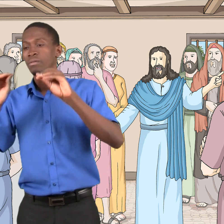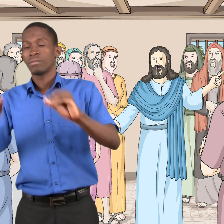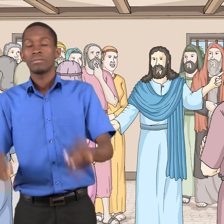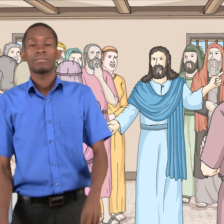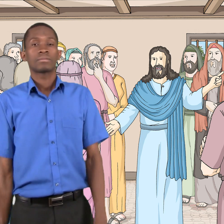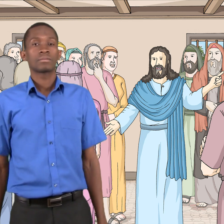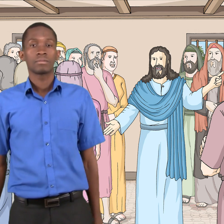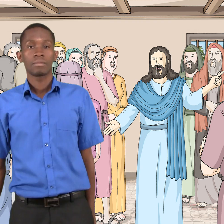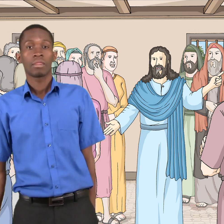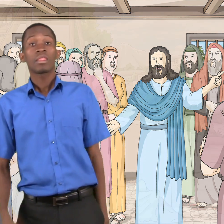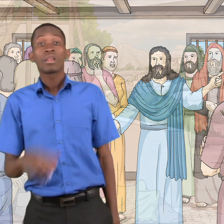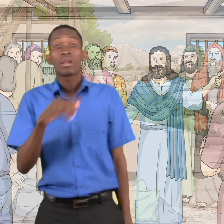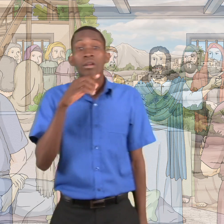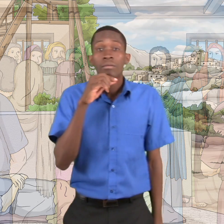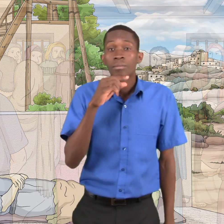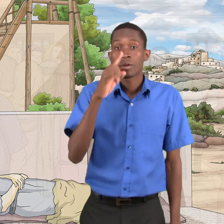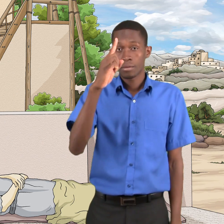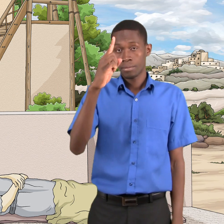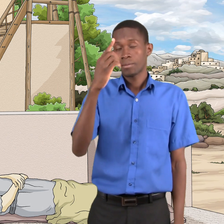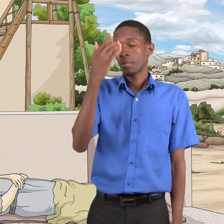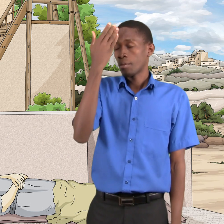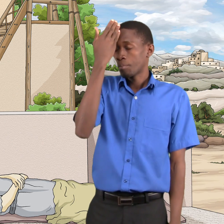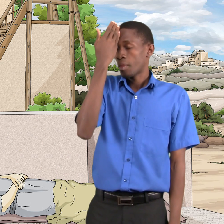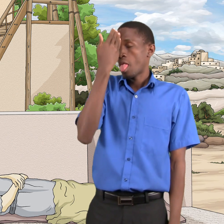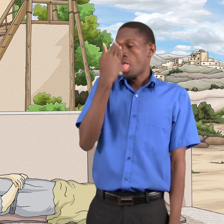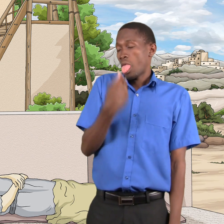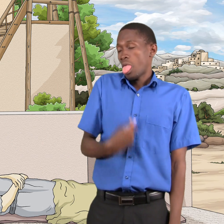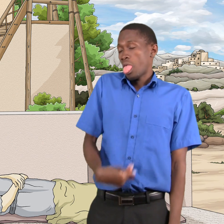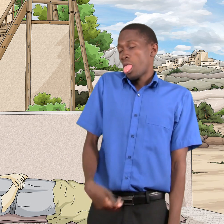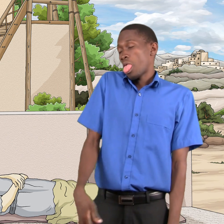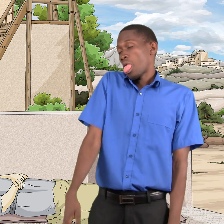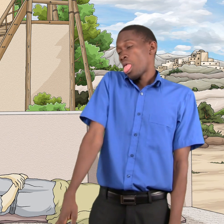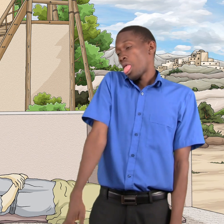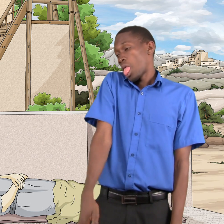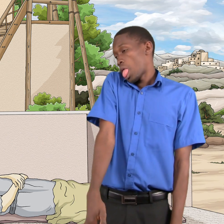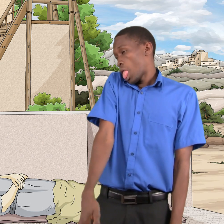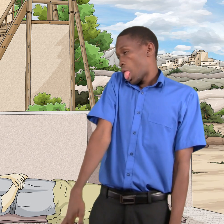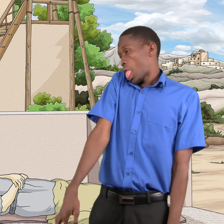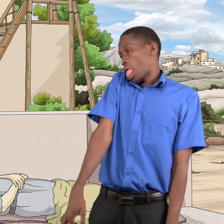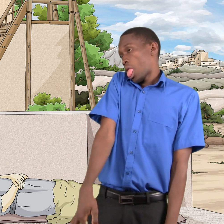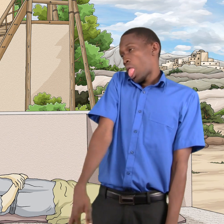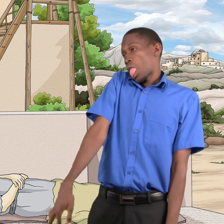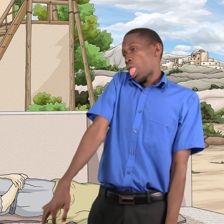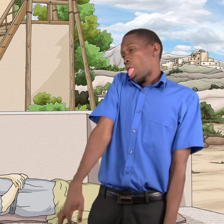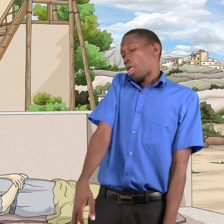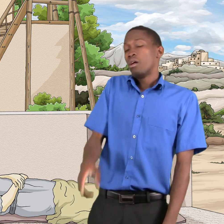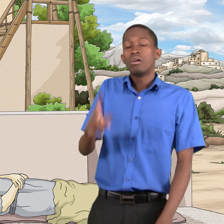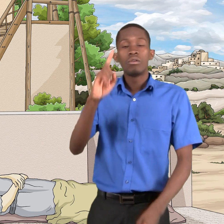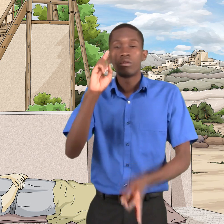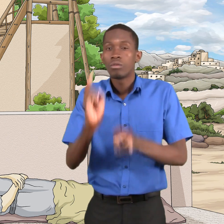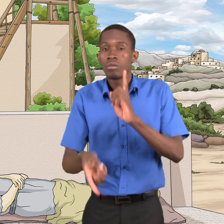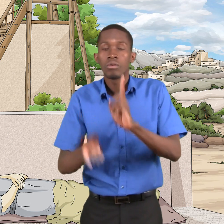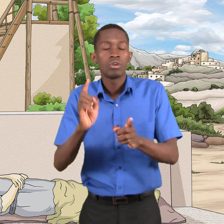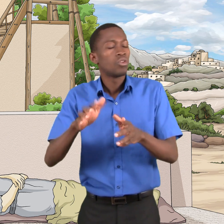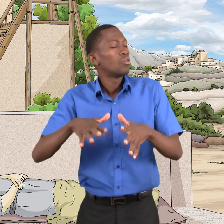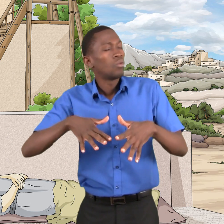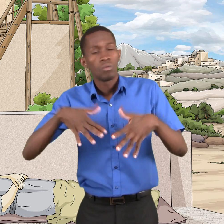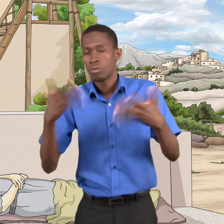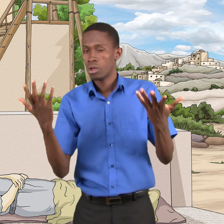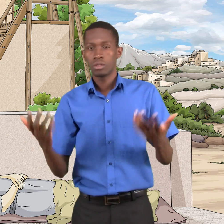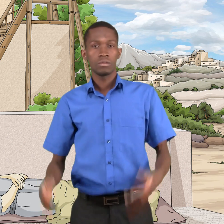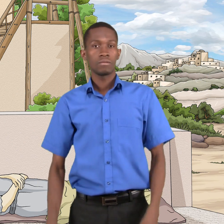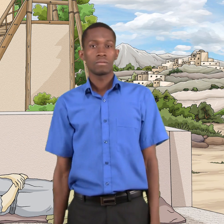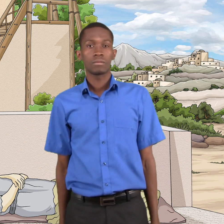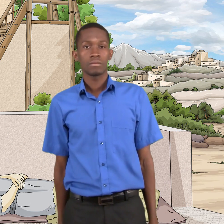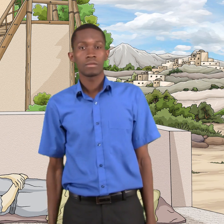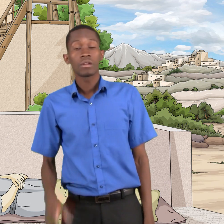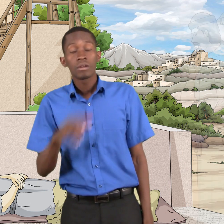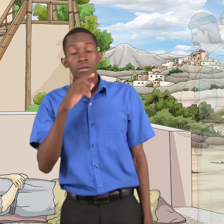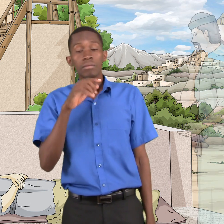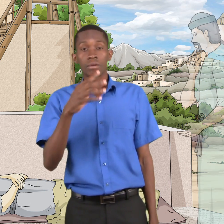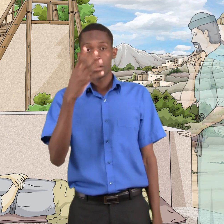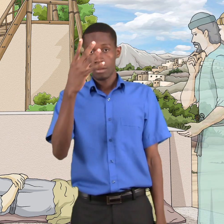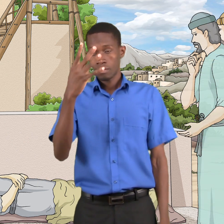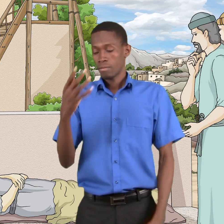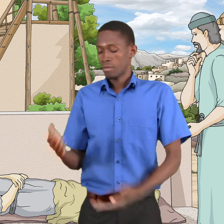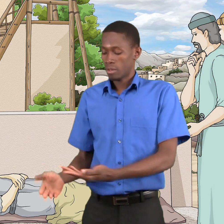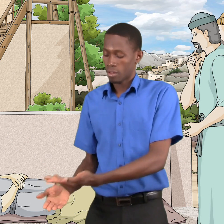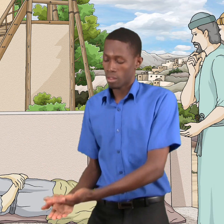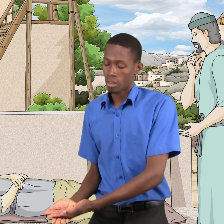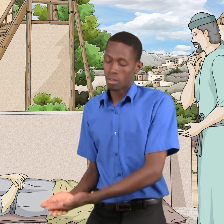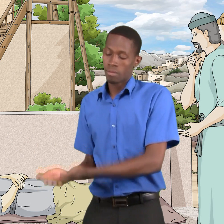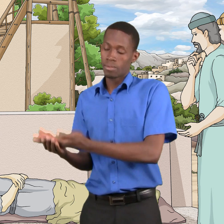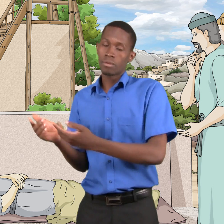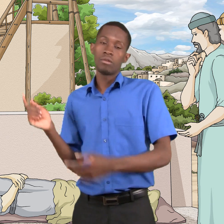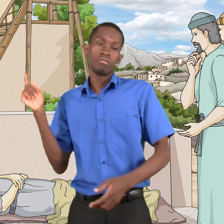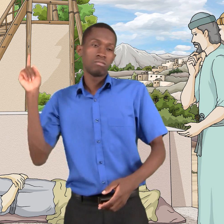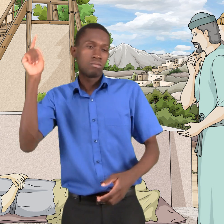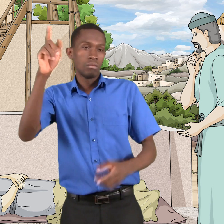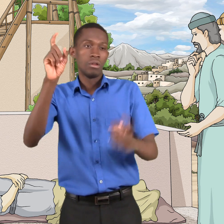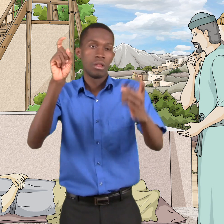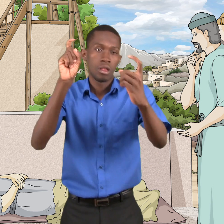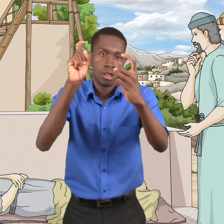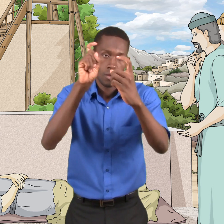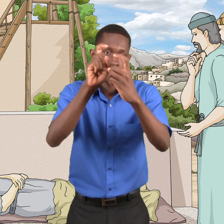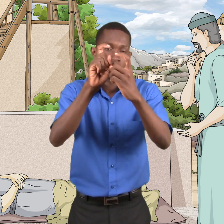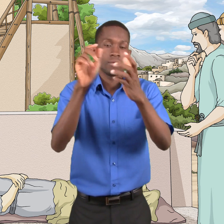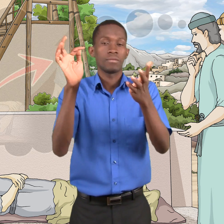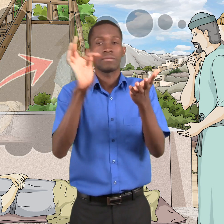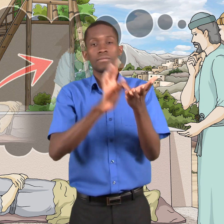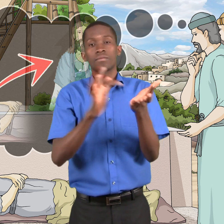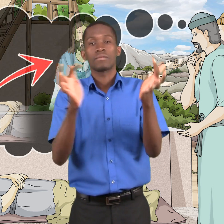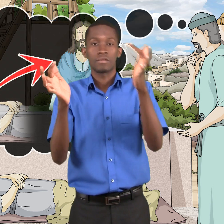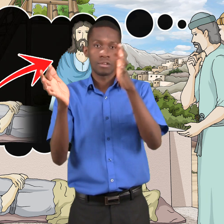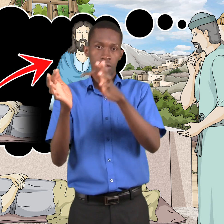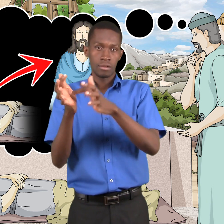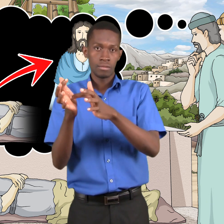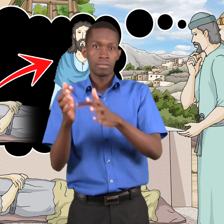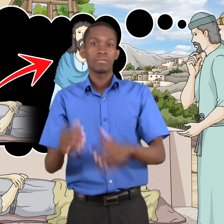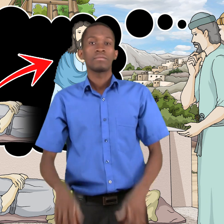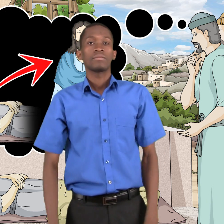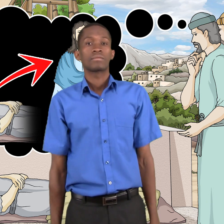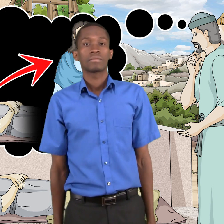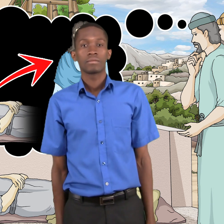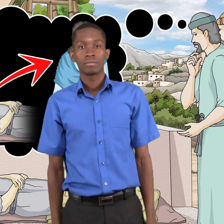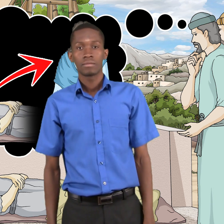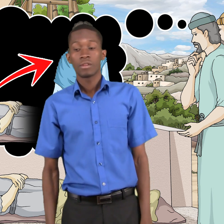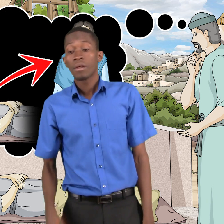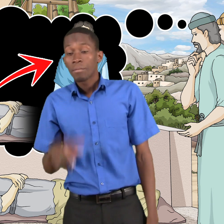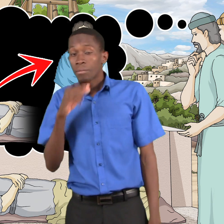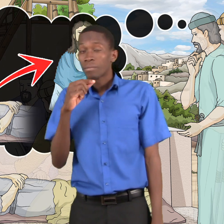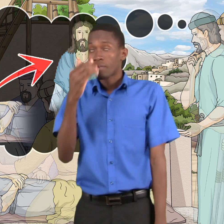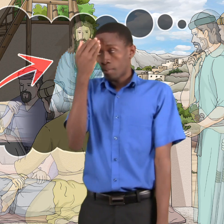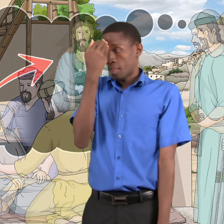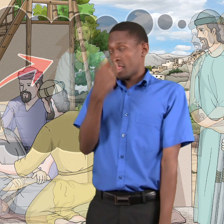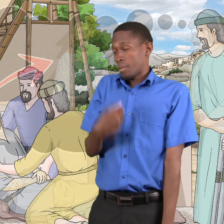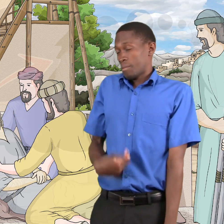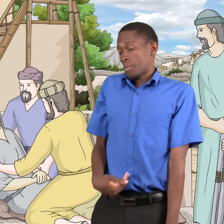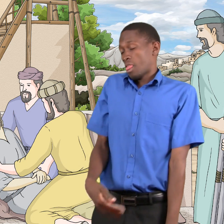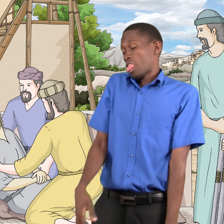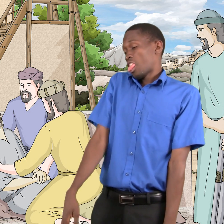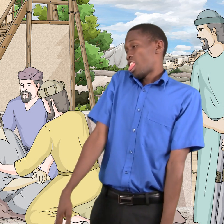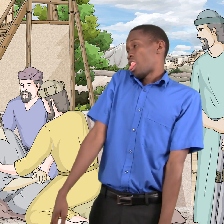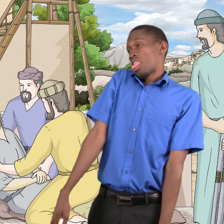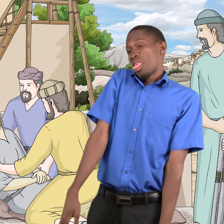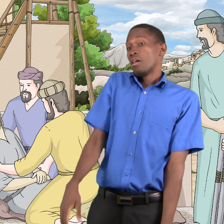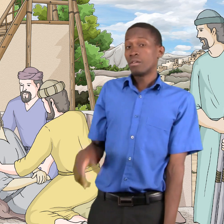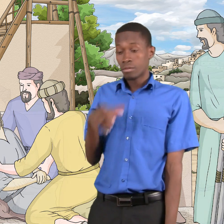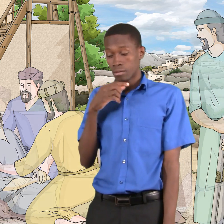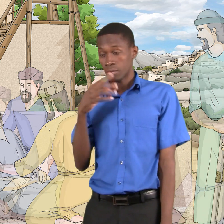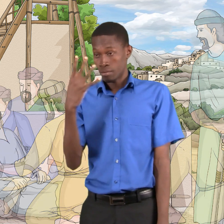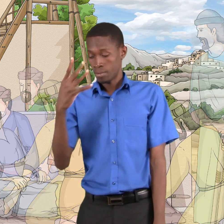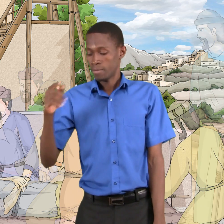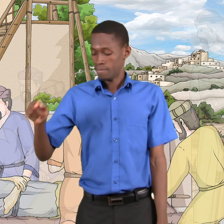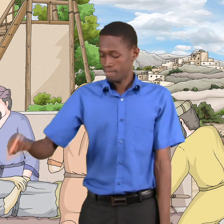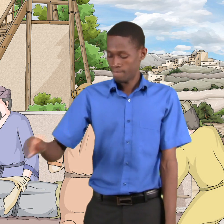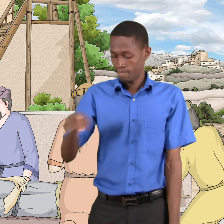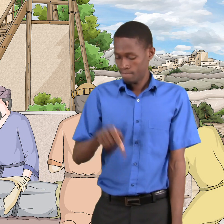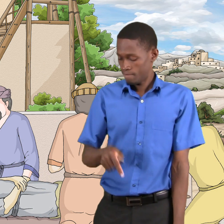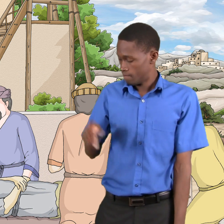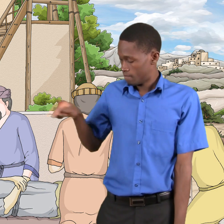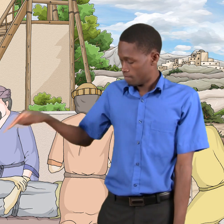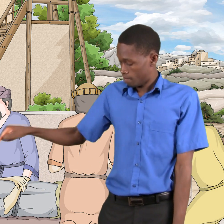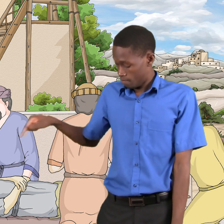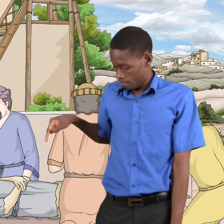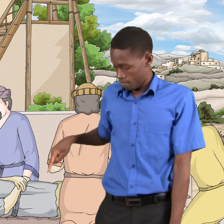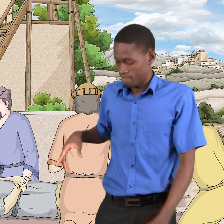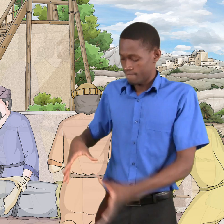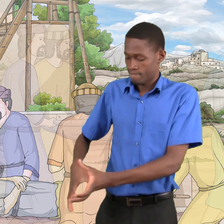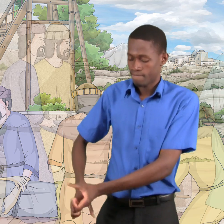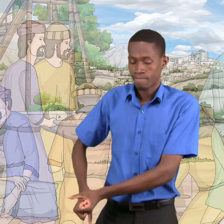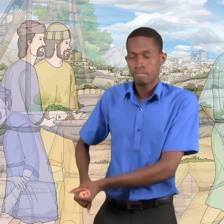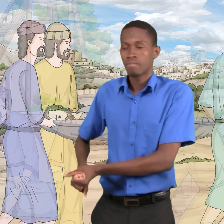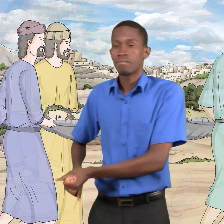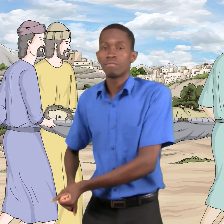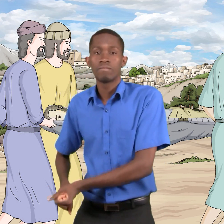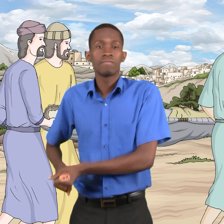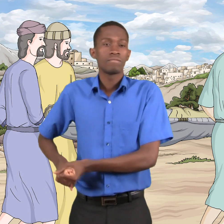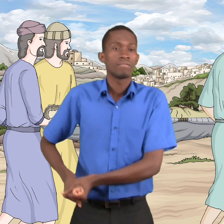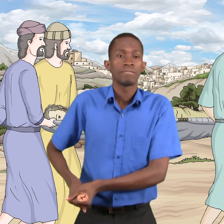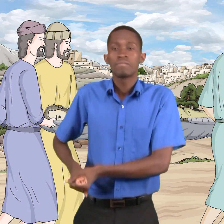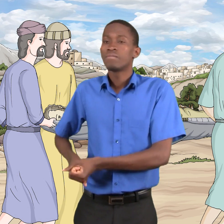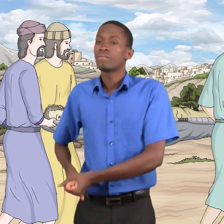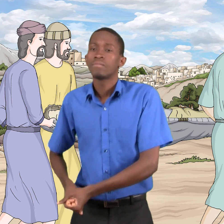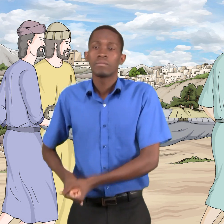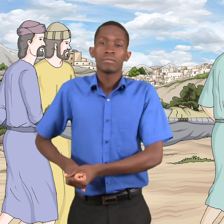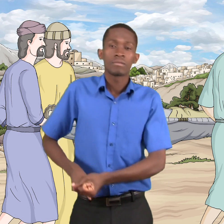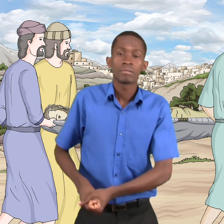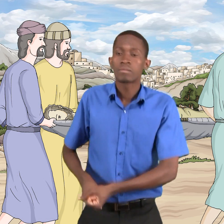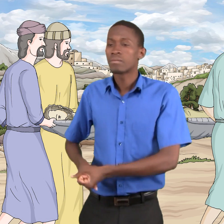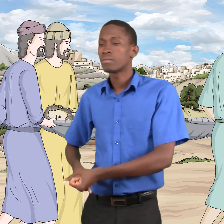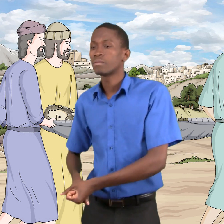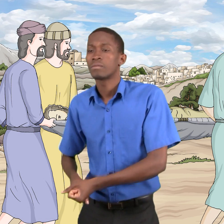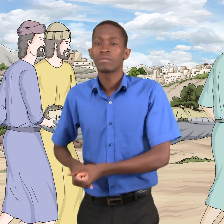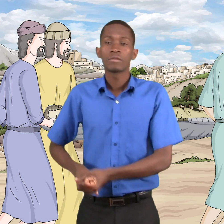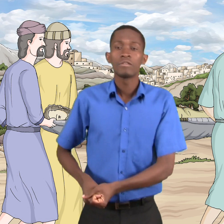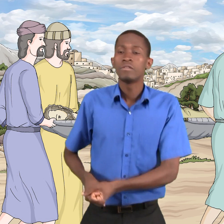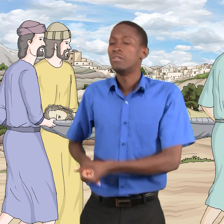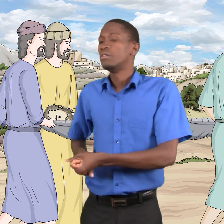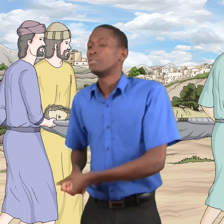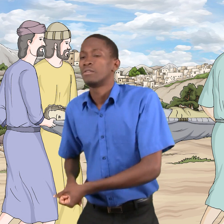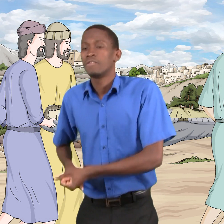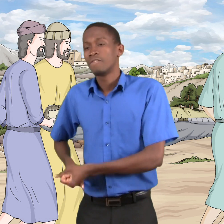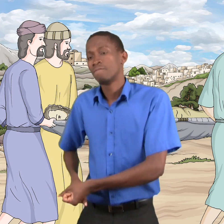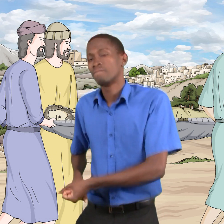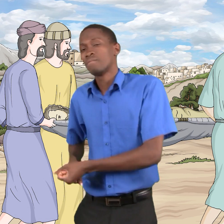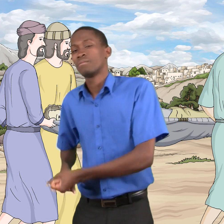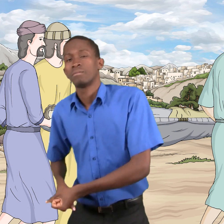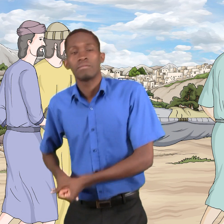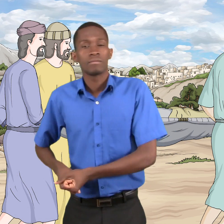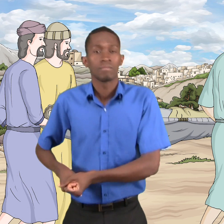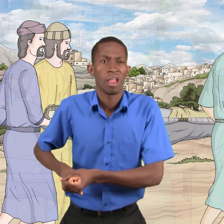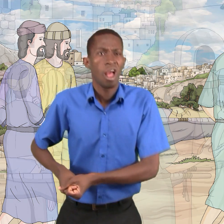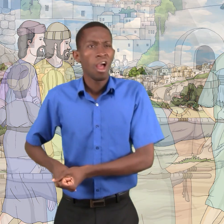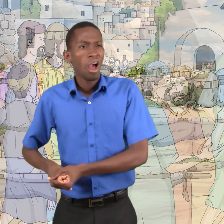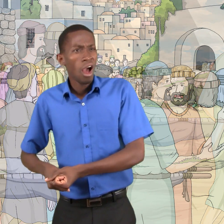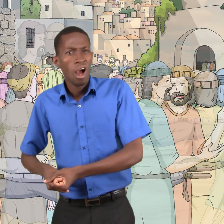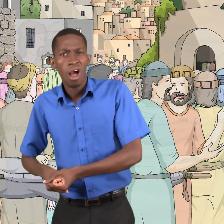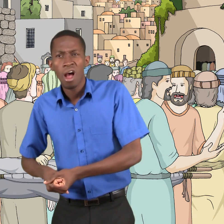Then a paralytic was brought to Him, carried by four men.